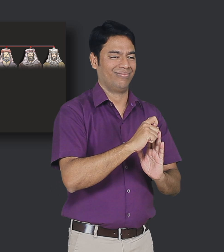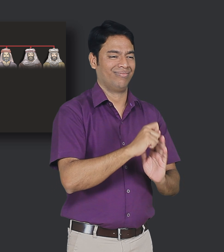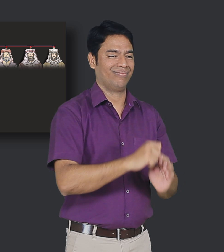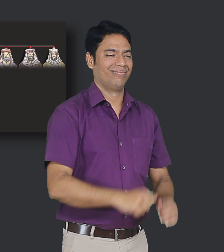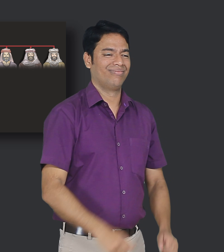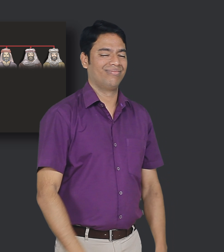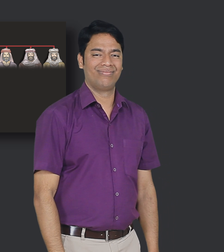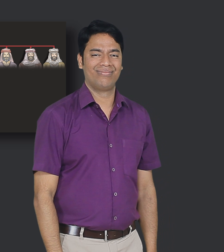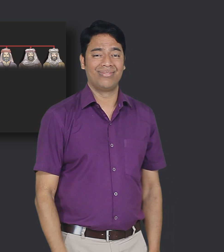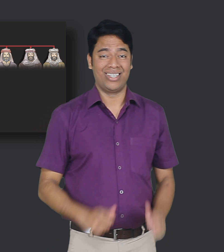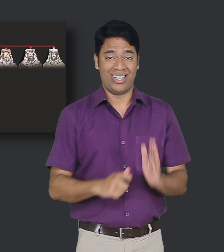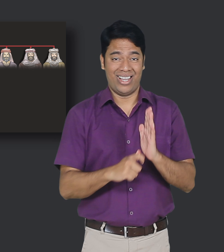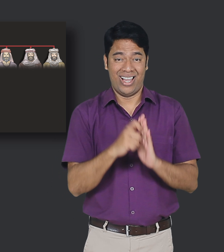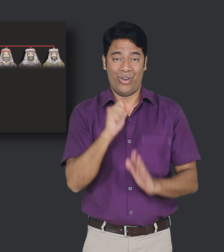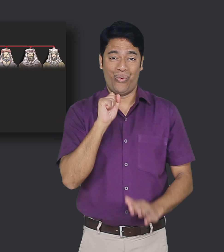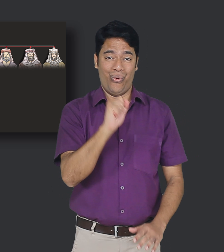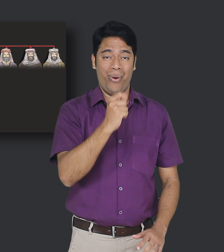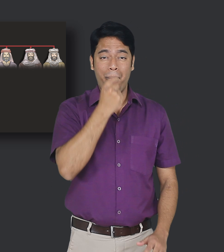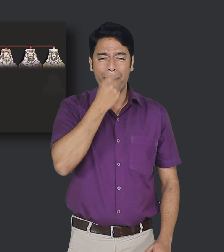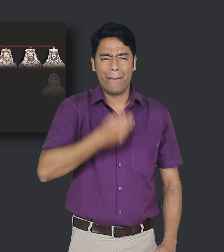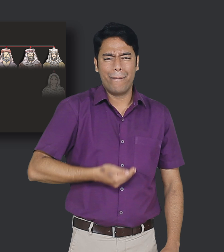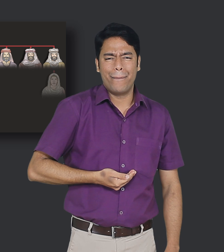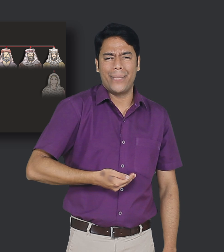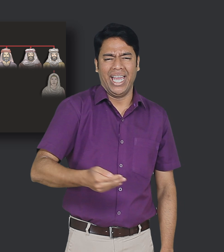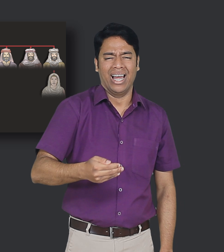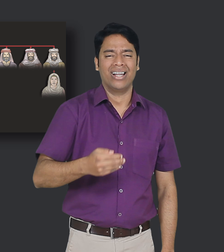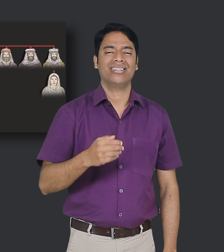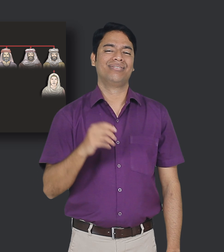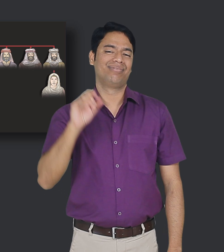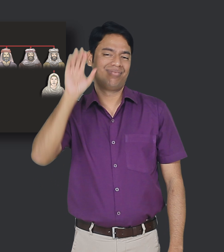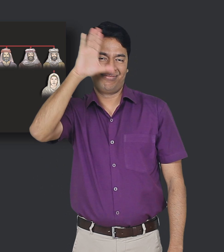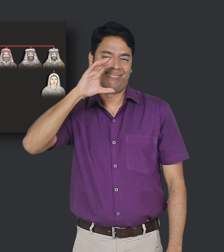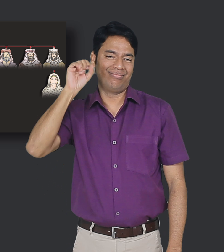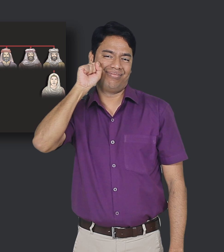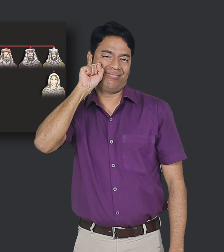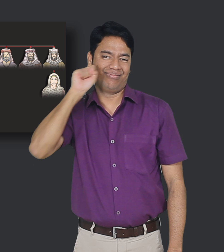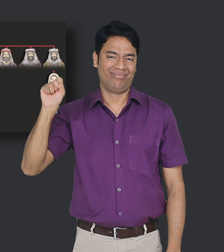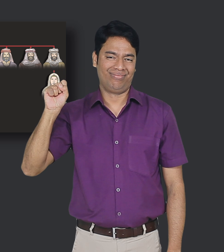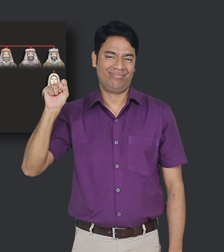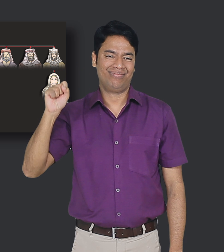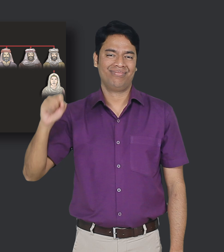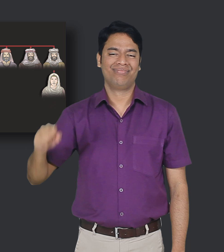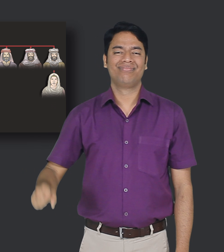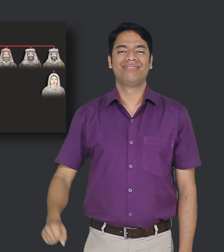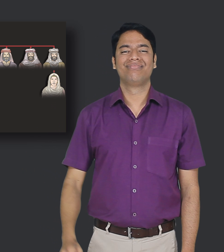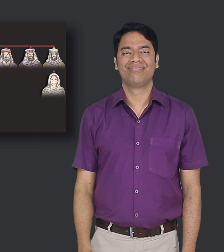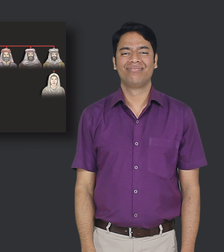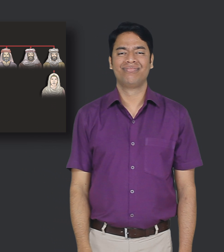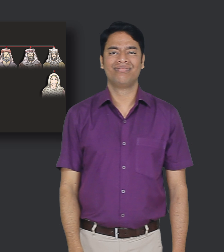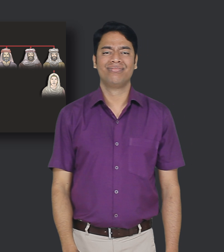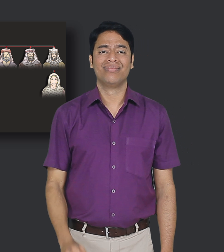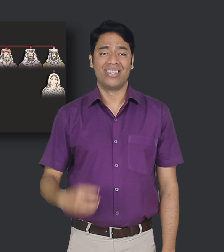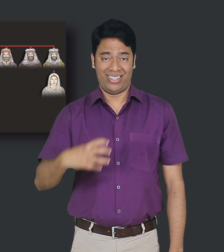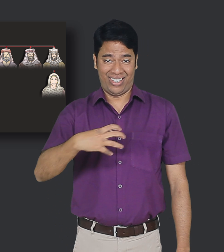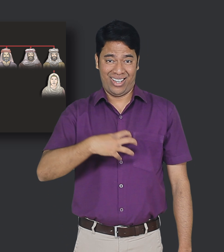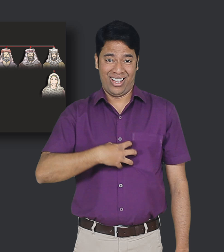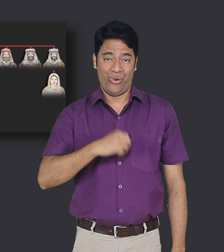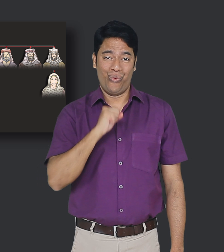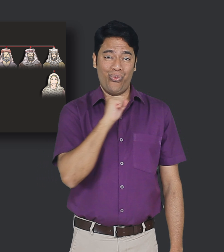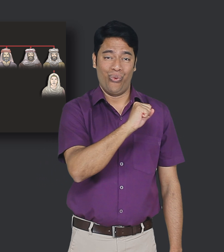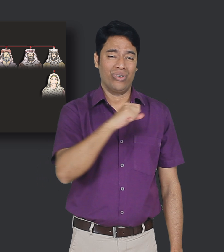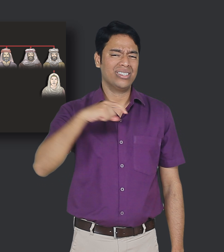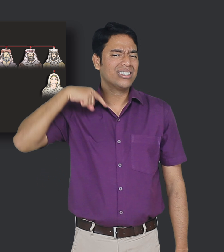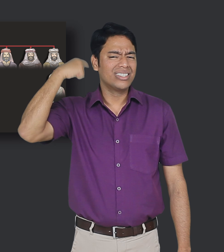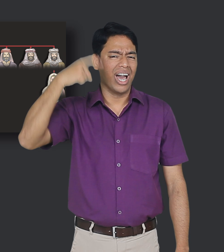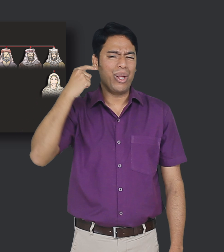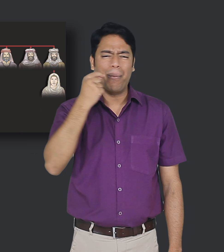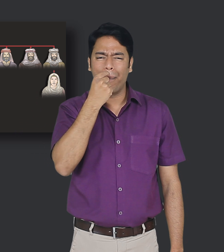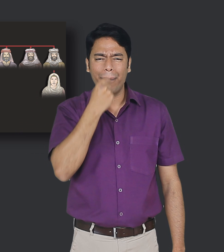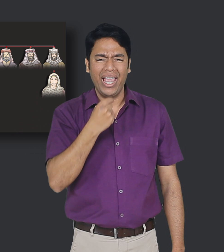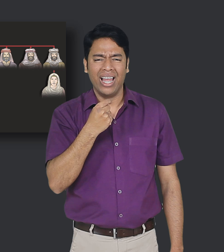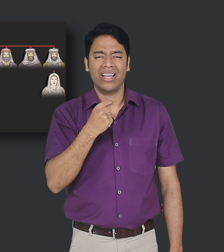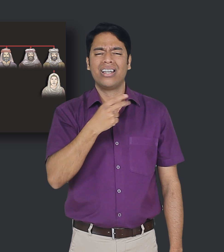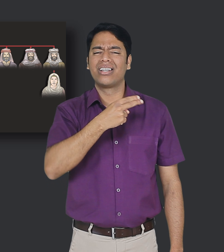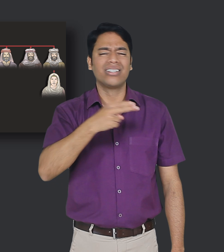And Bethuel became the father of Rebekah. Milcah bore these eight sons to Abraham’s brother Nahor.